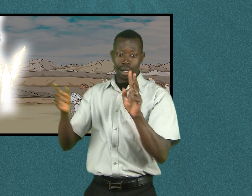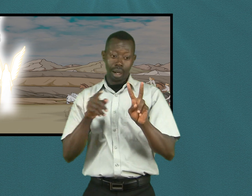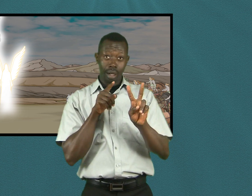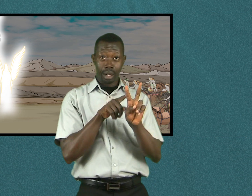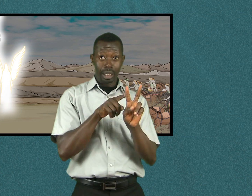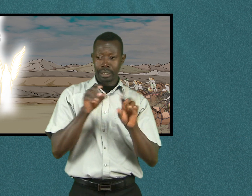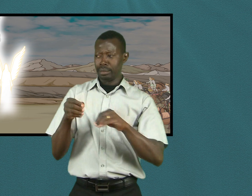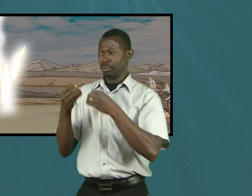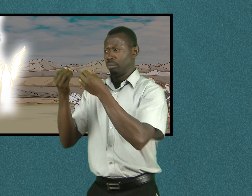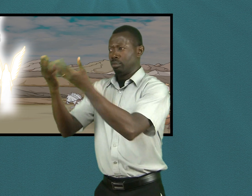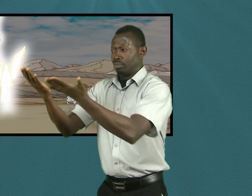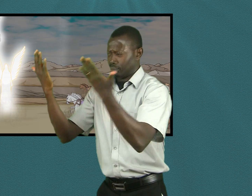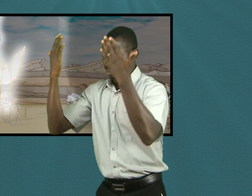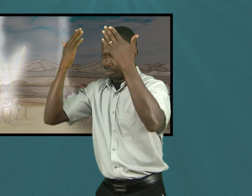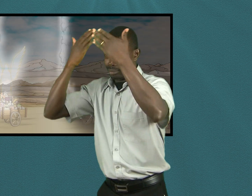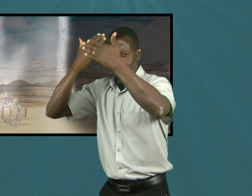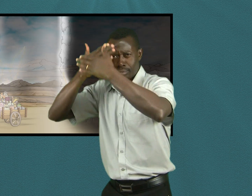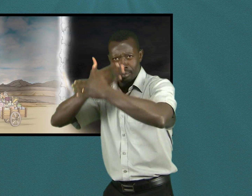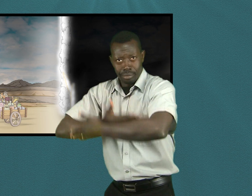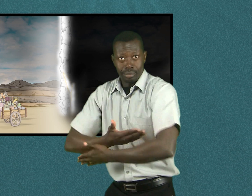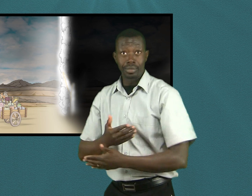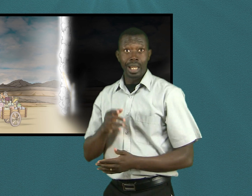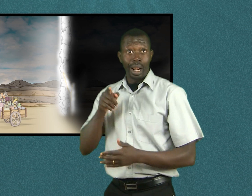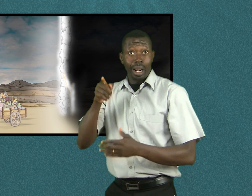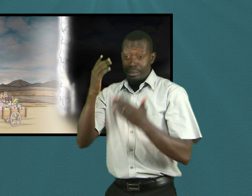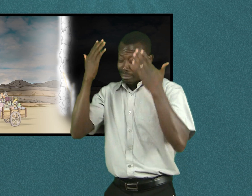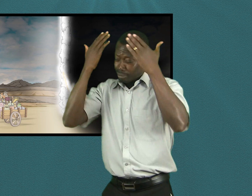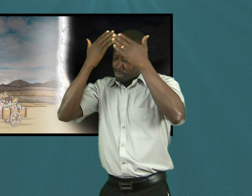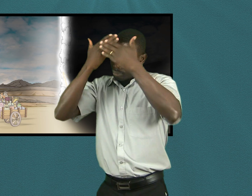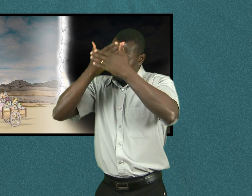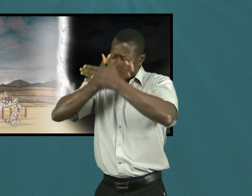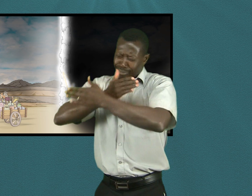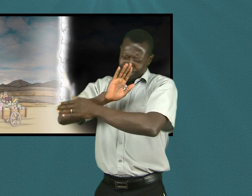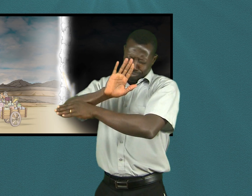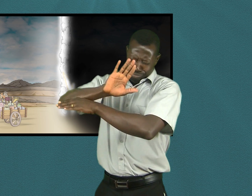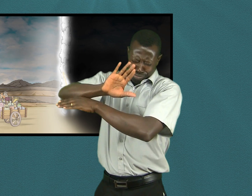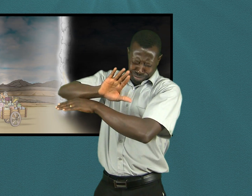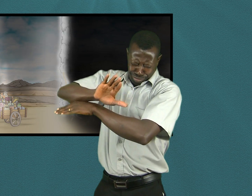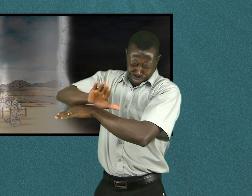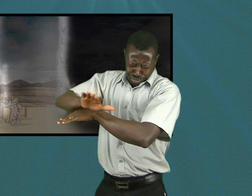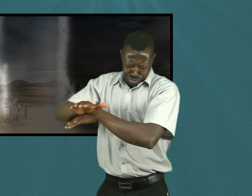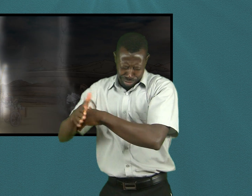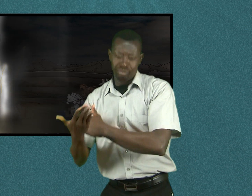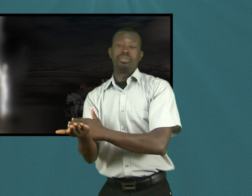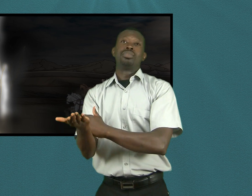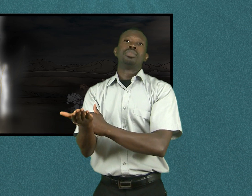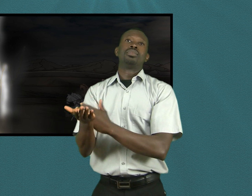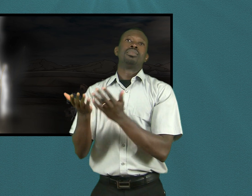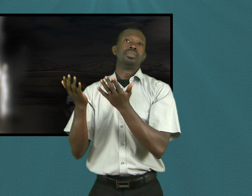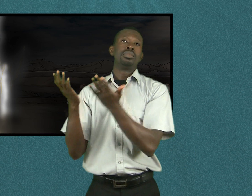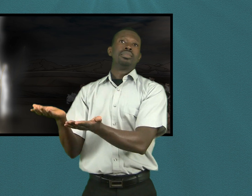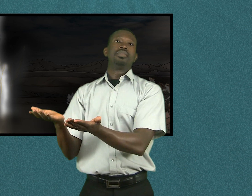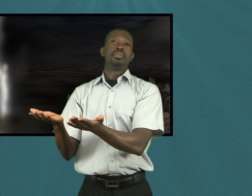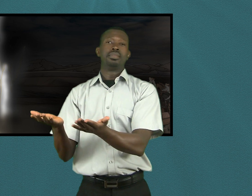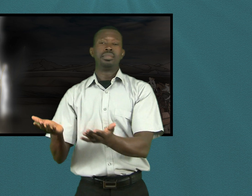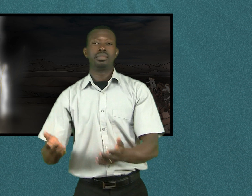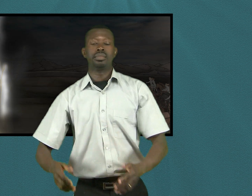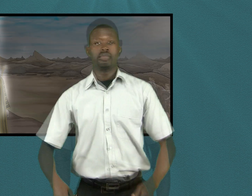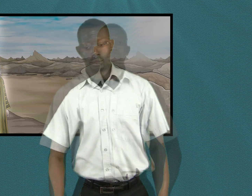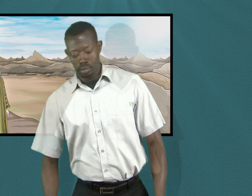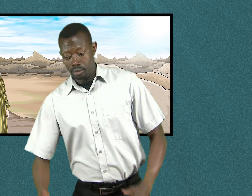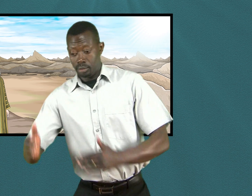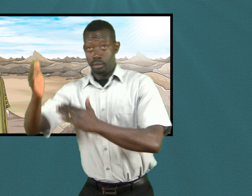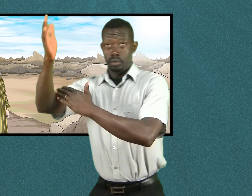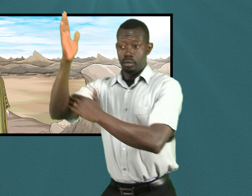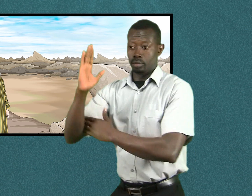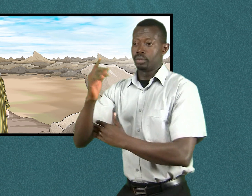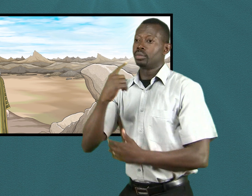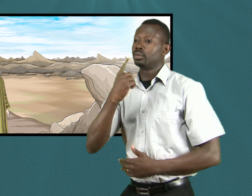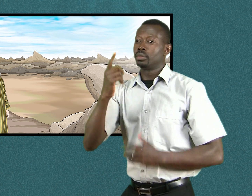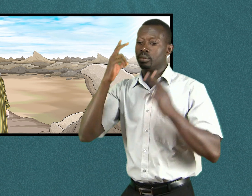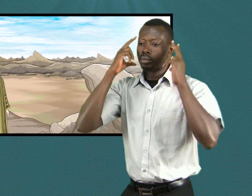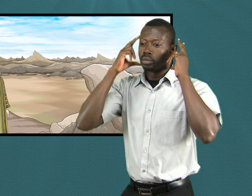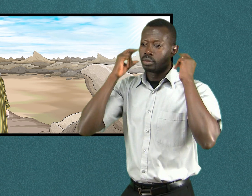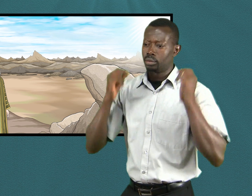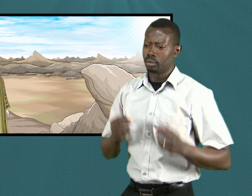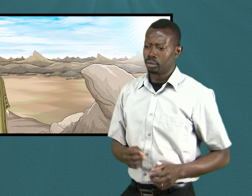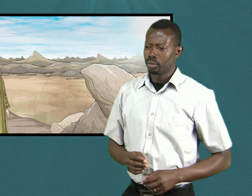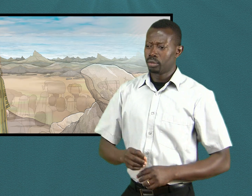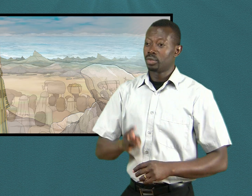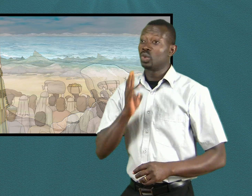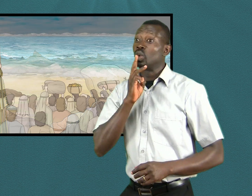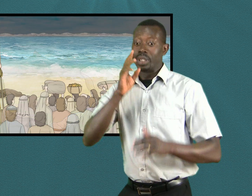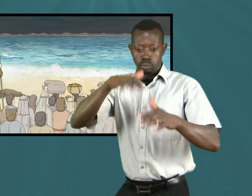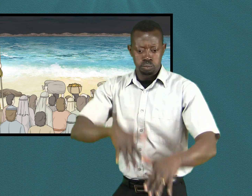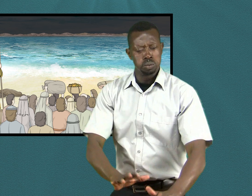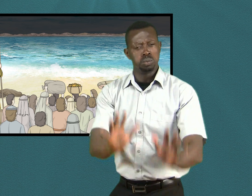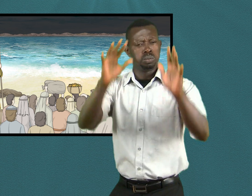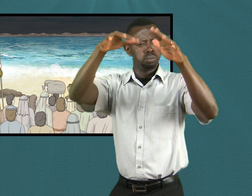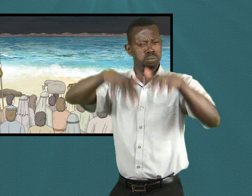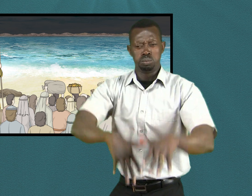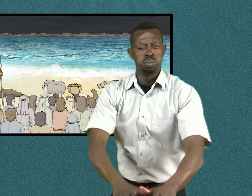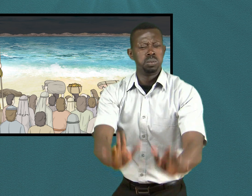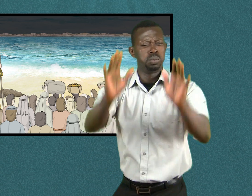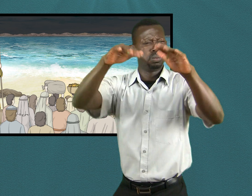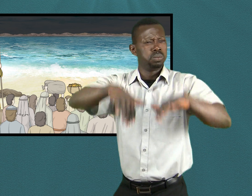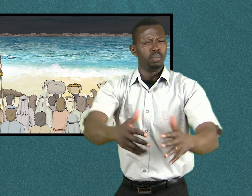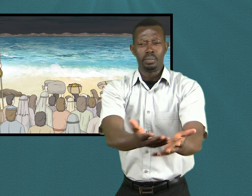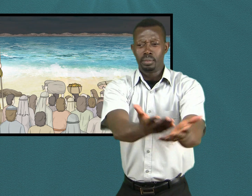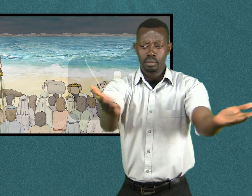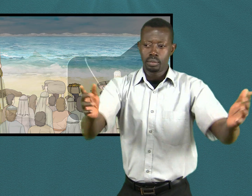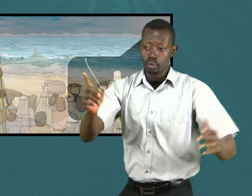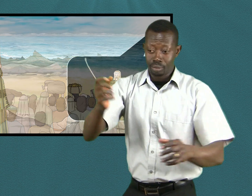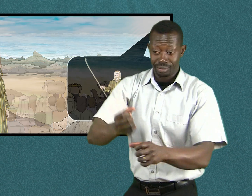The cloud was there in the darkness, but it lit up the night. So all night long neither camp went near the other.